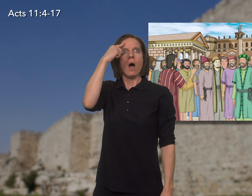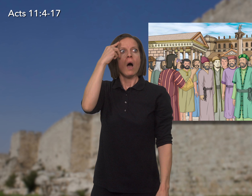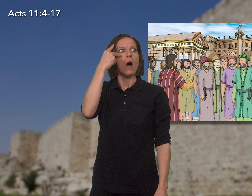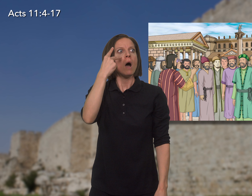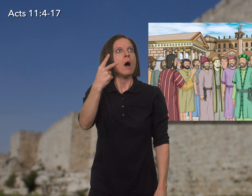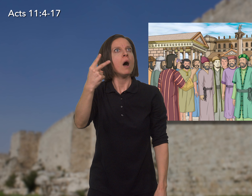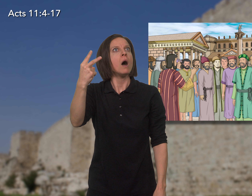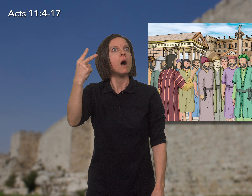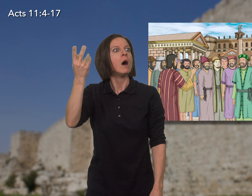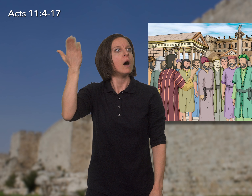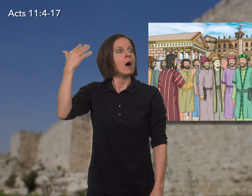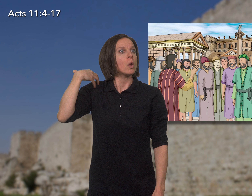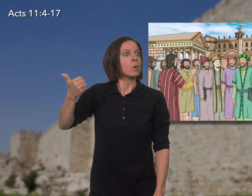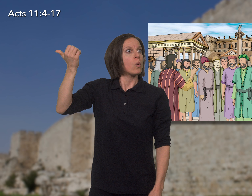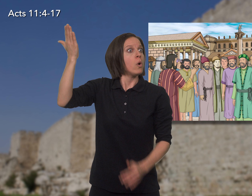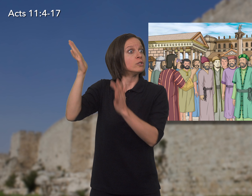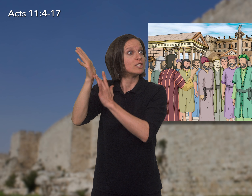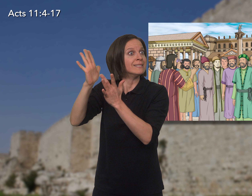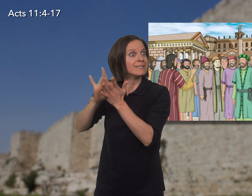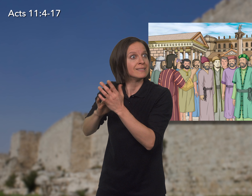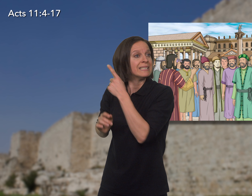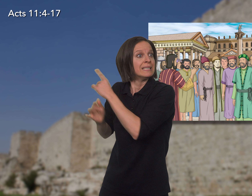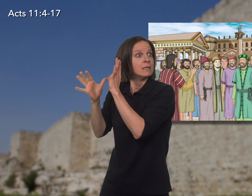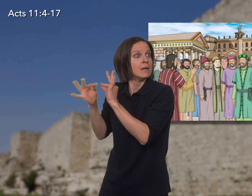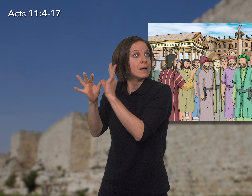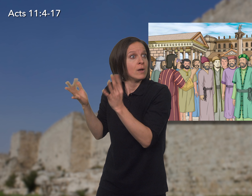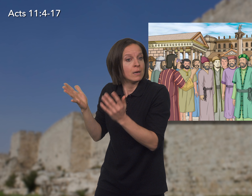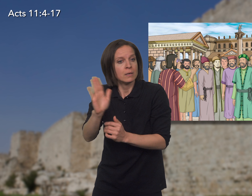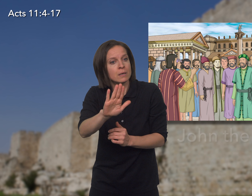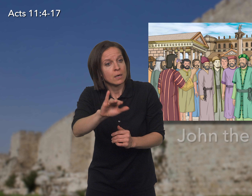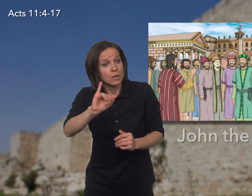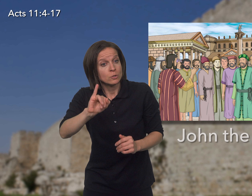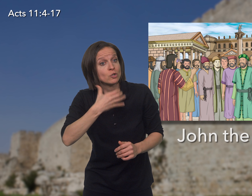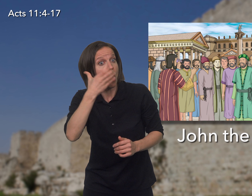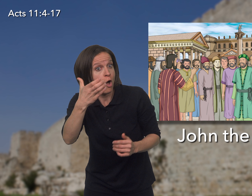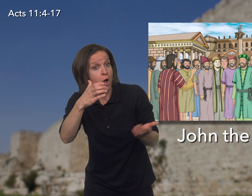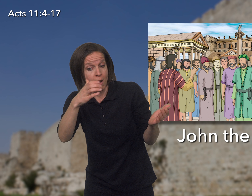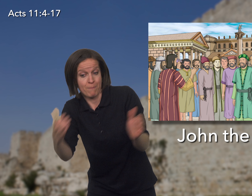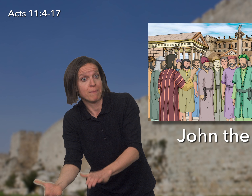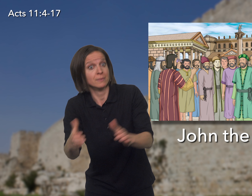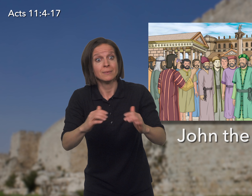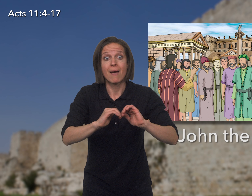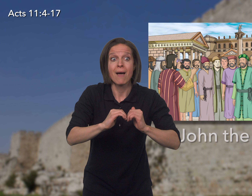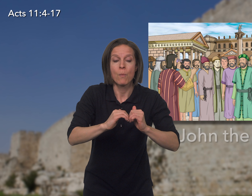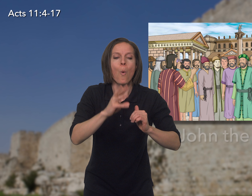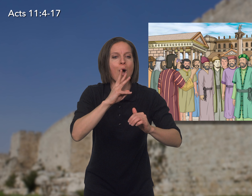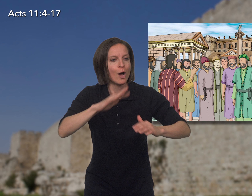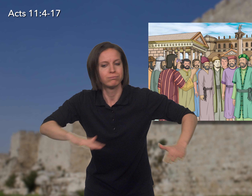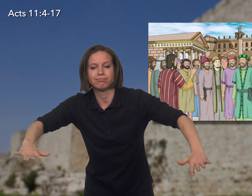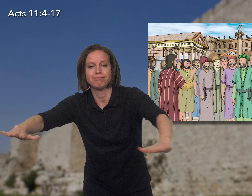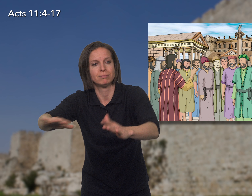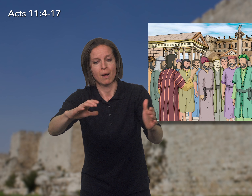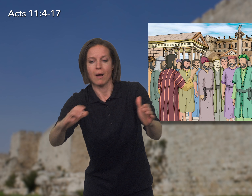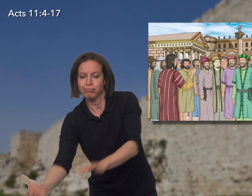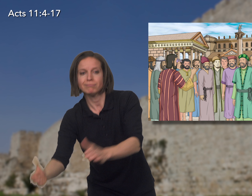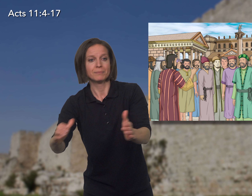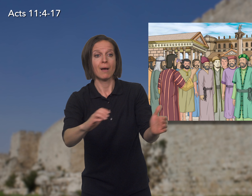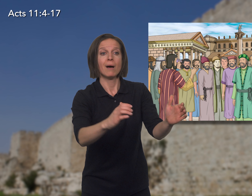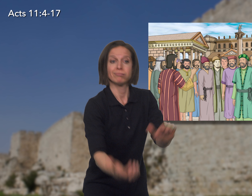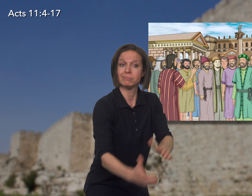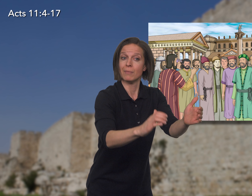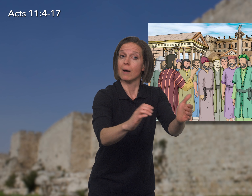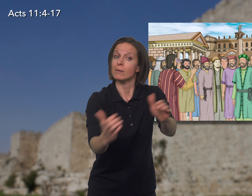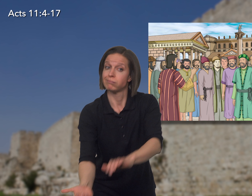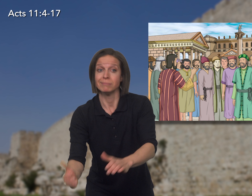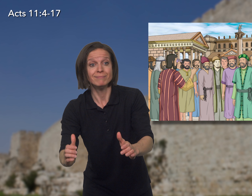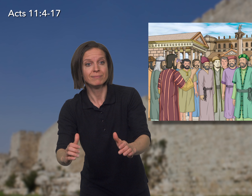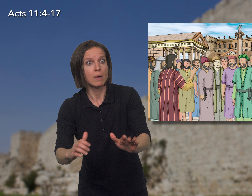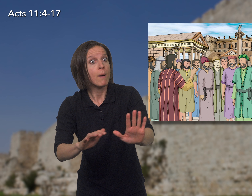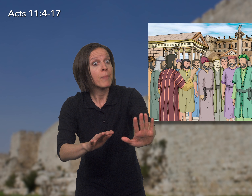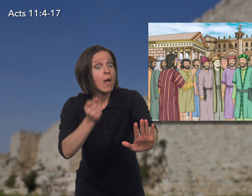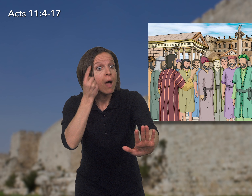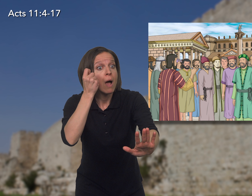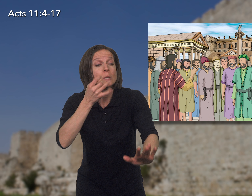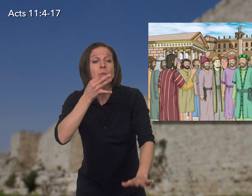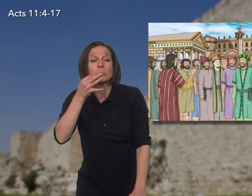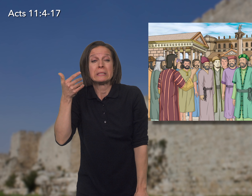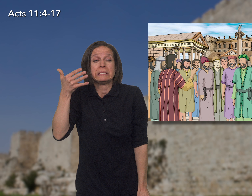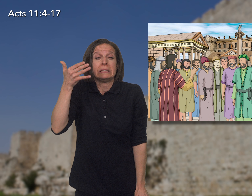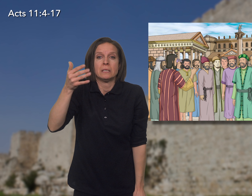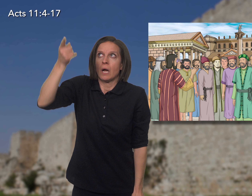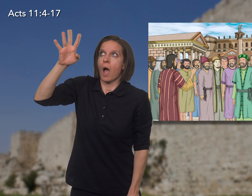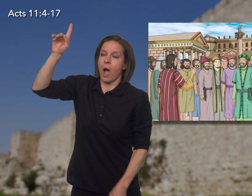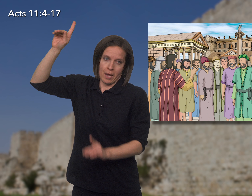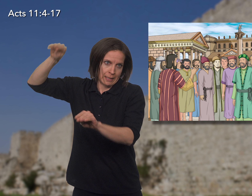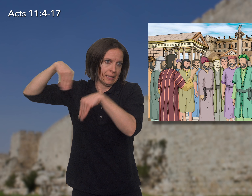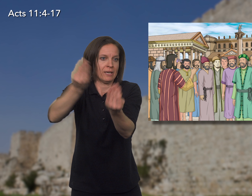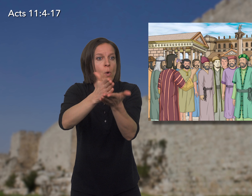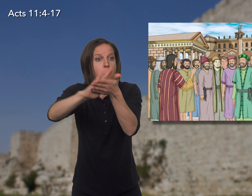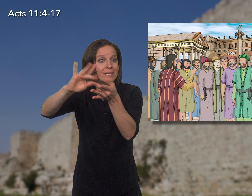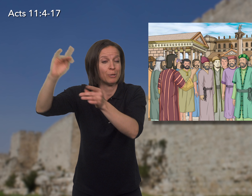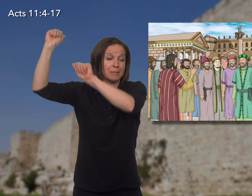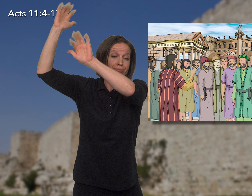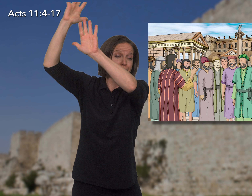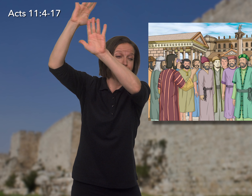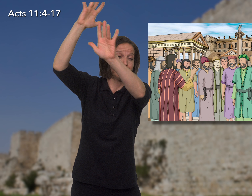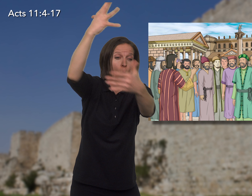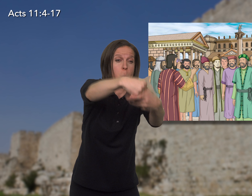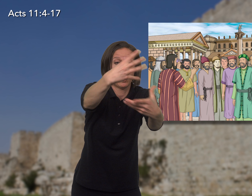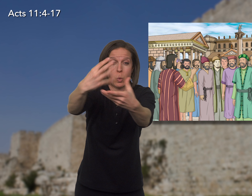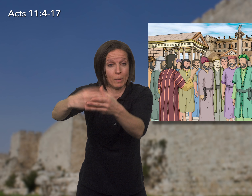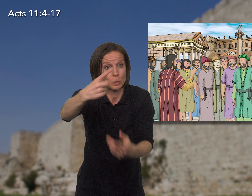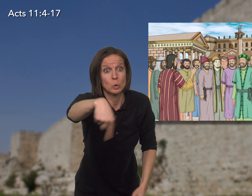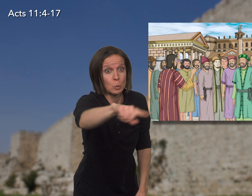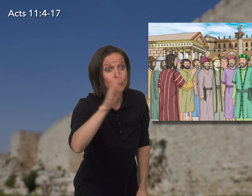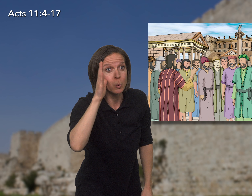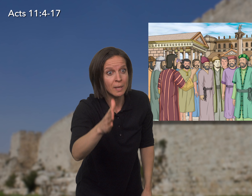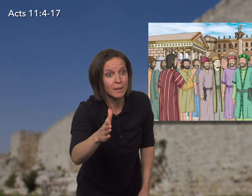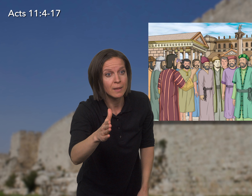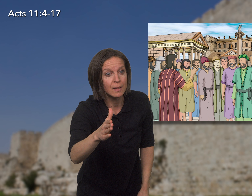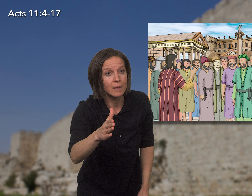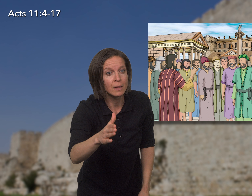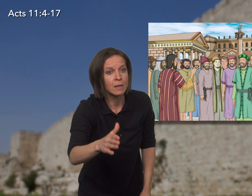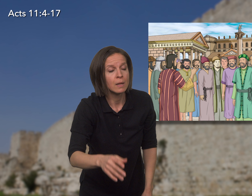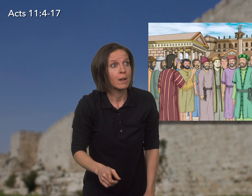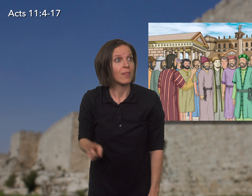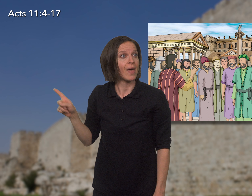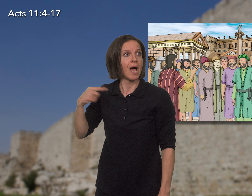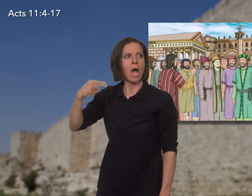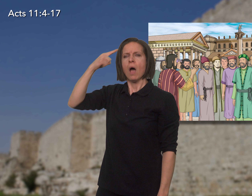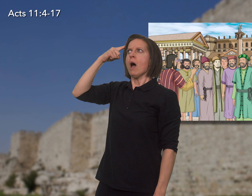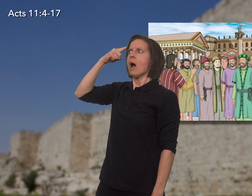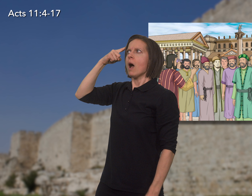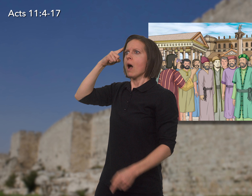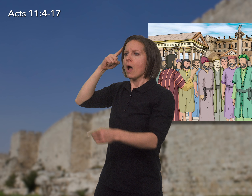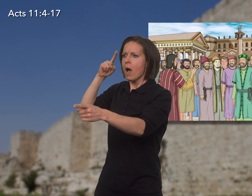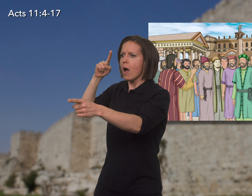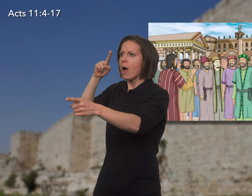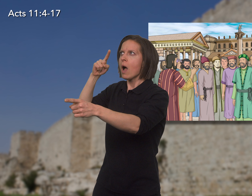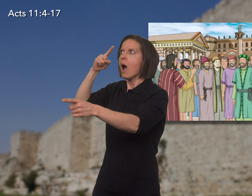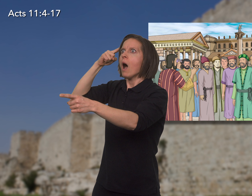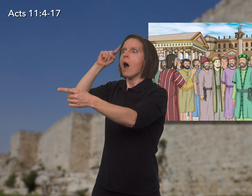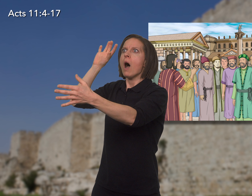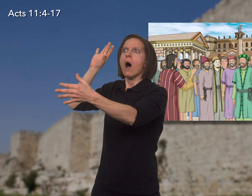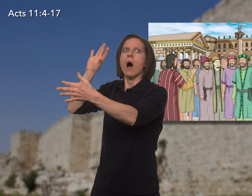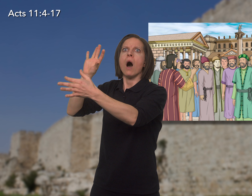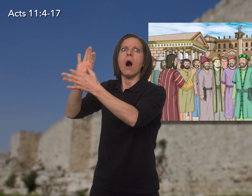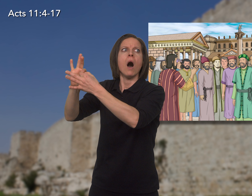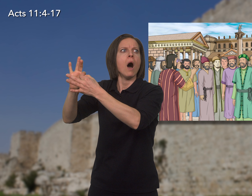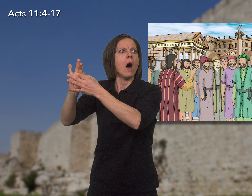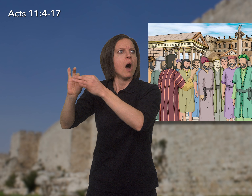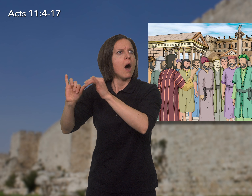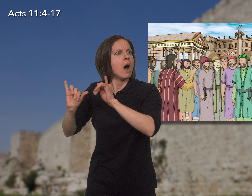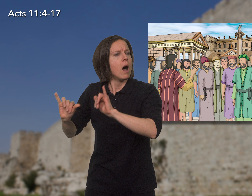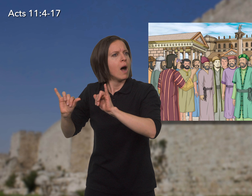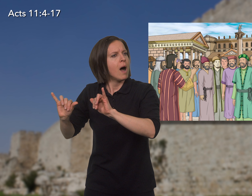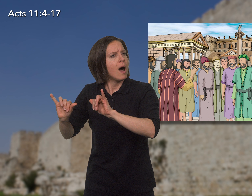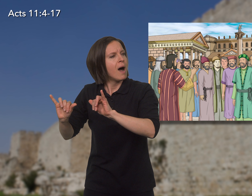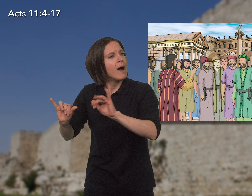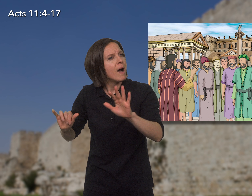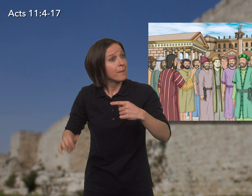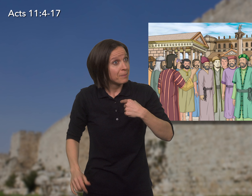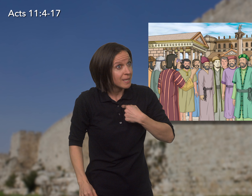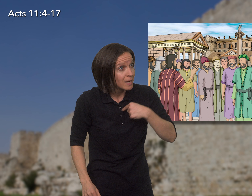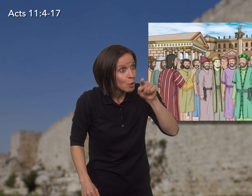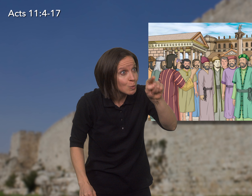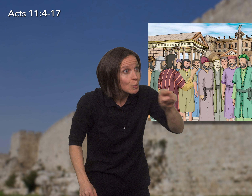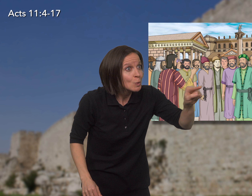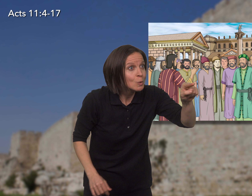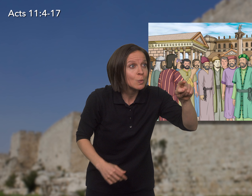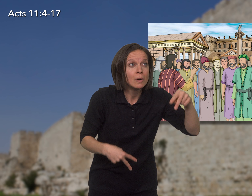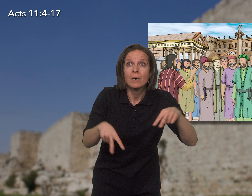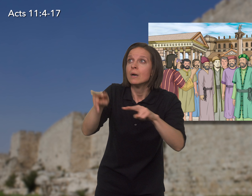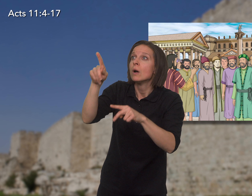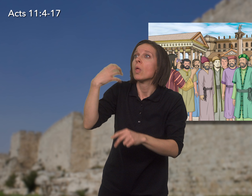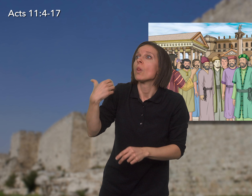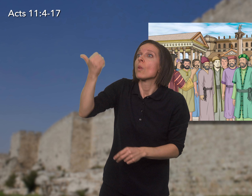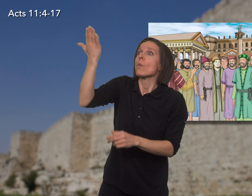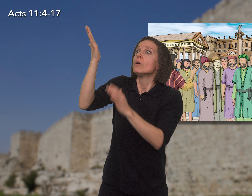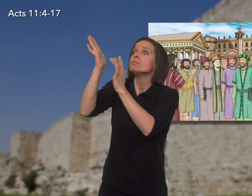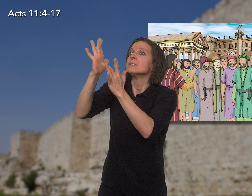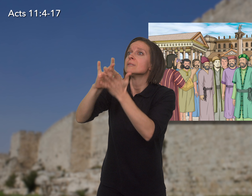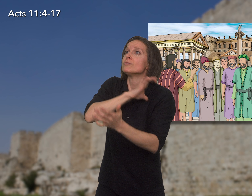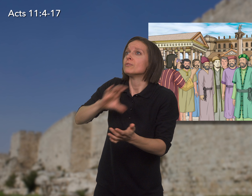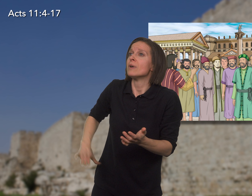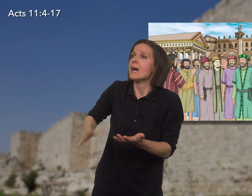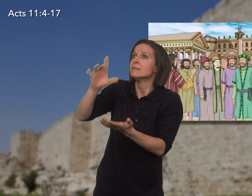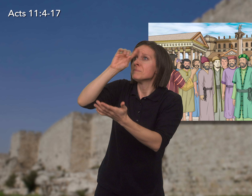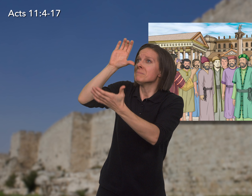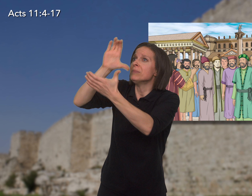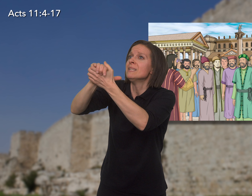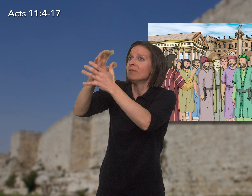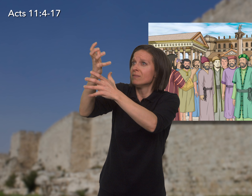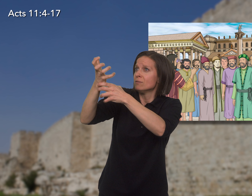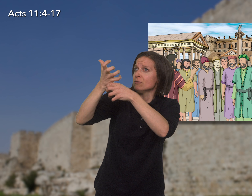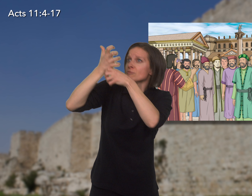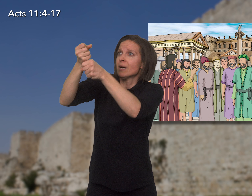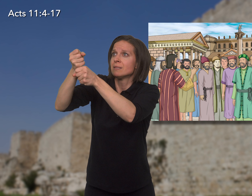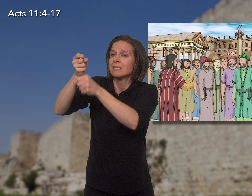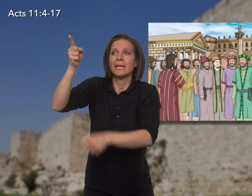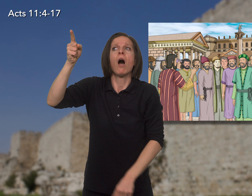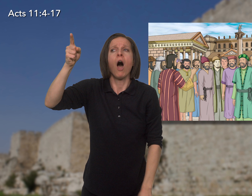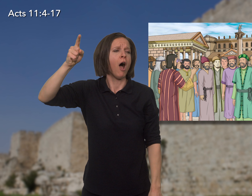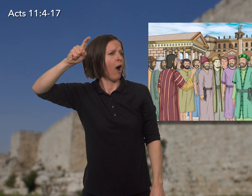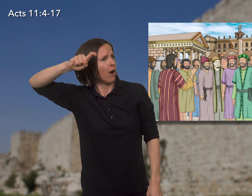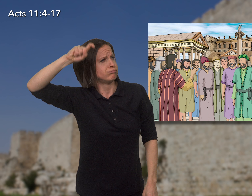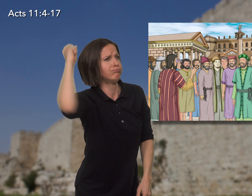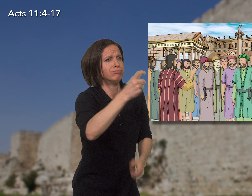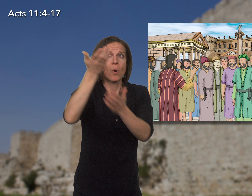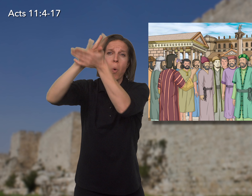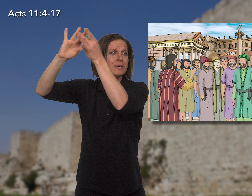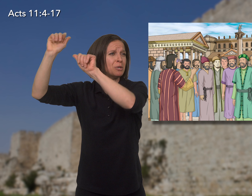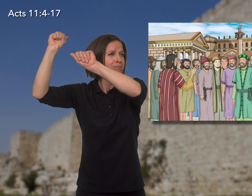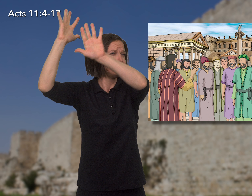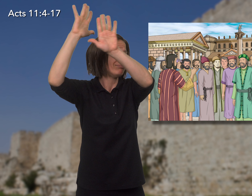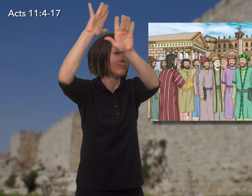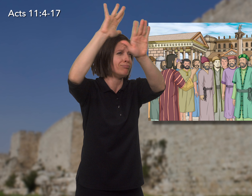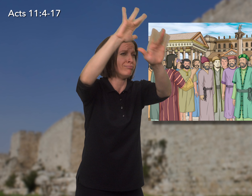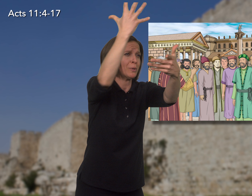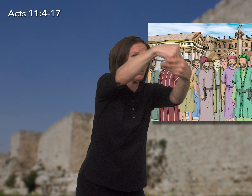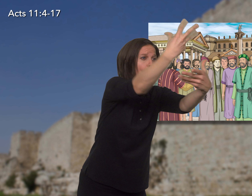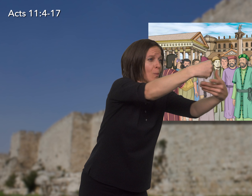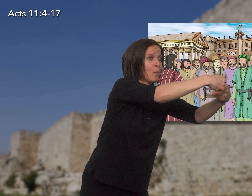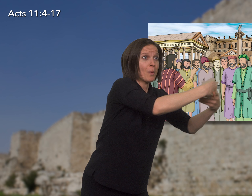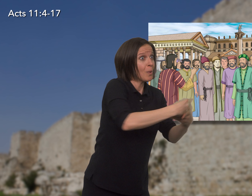Then I remembered the word of the Lord, as He used to say, ‘John baptized with water, but you will be baptized with the Holy Spirit.’